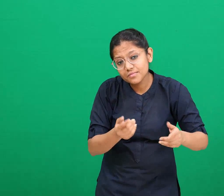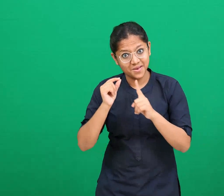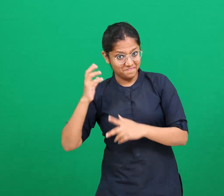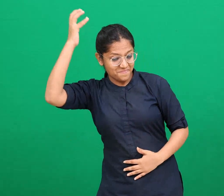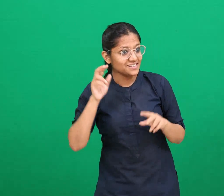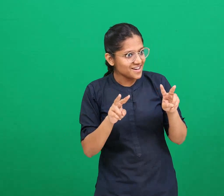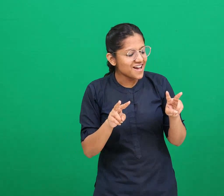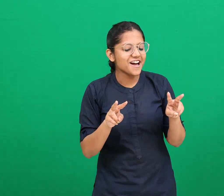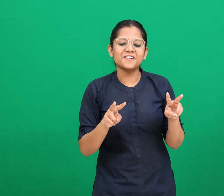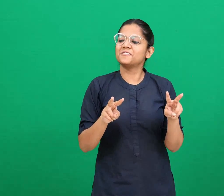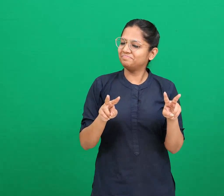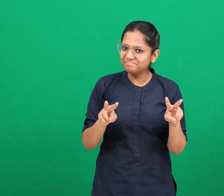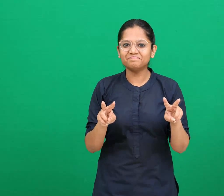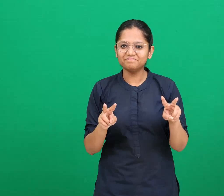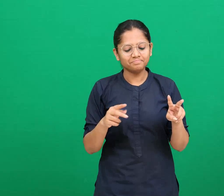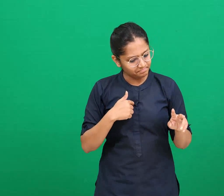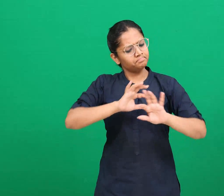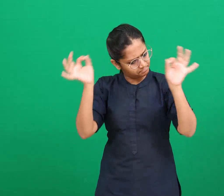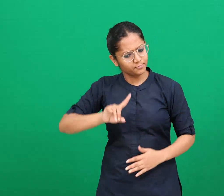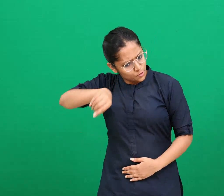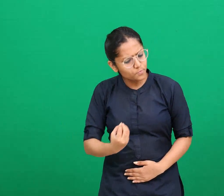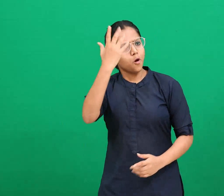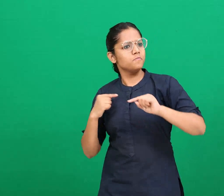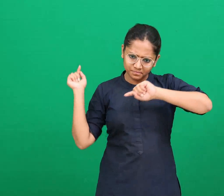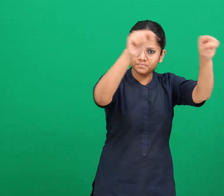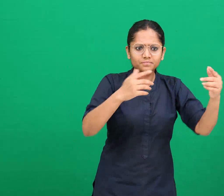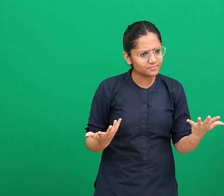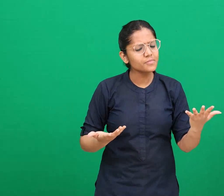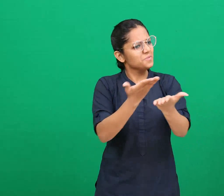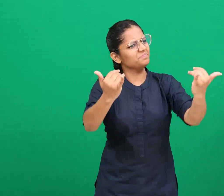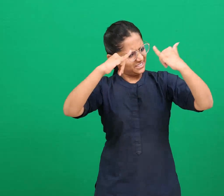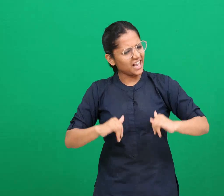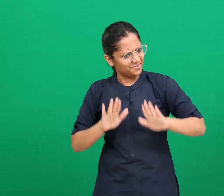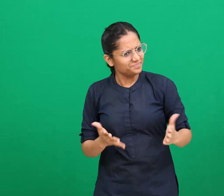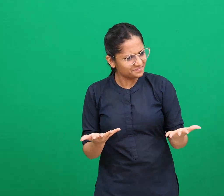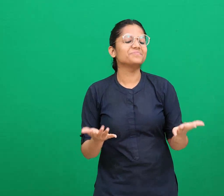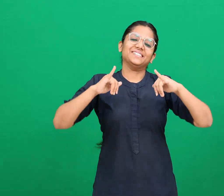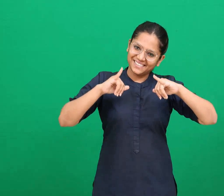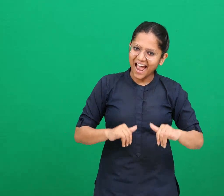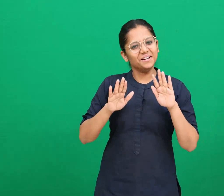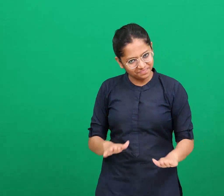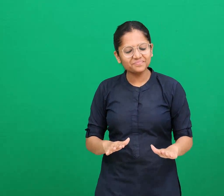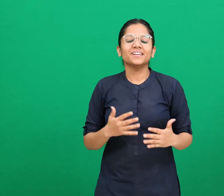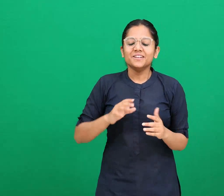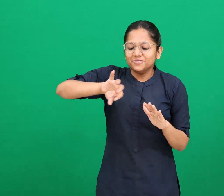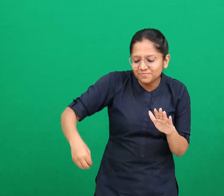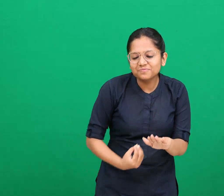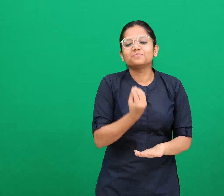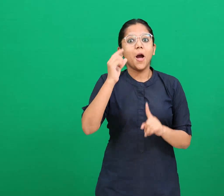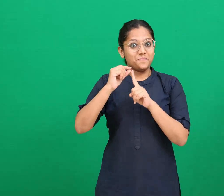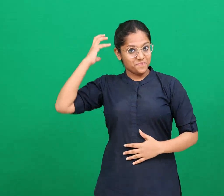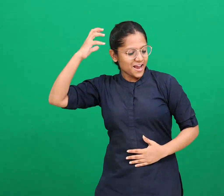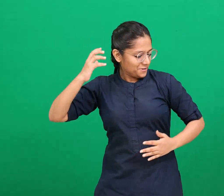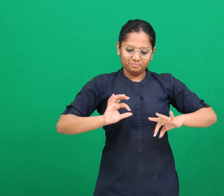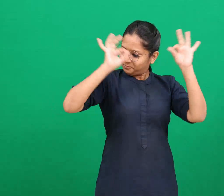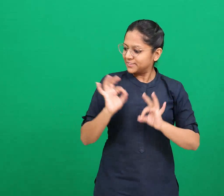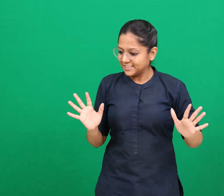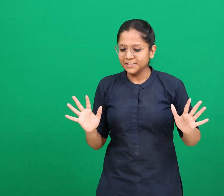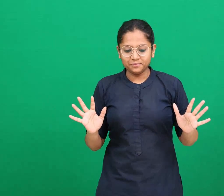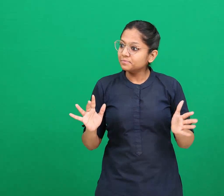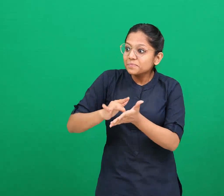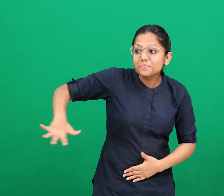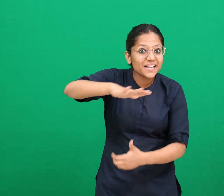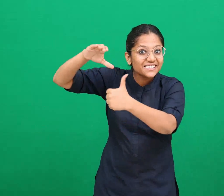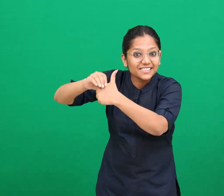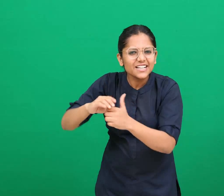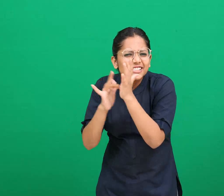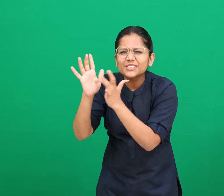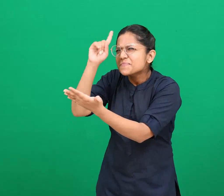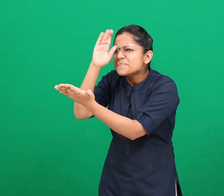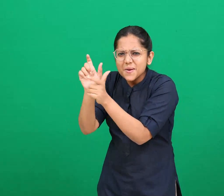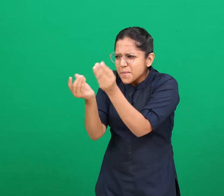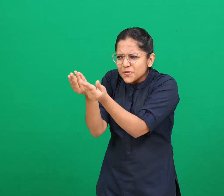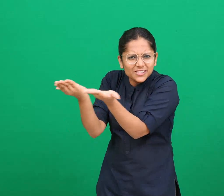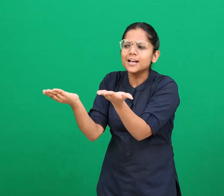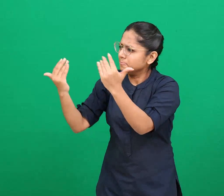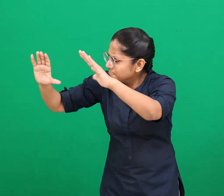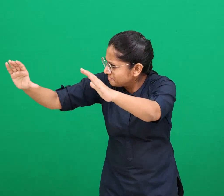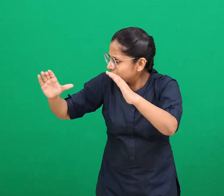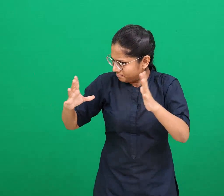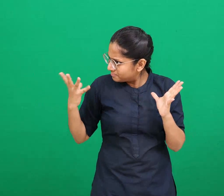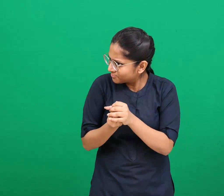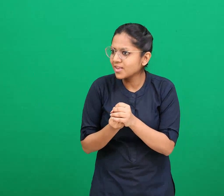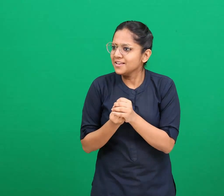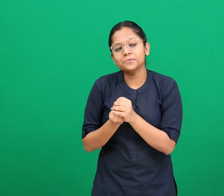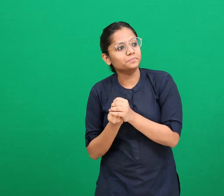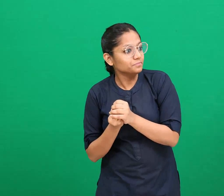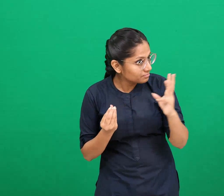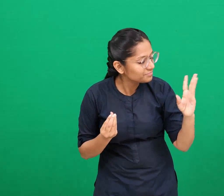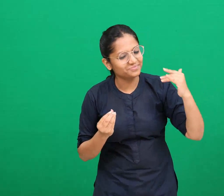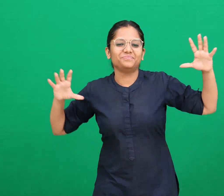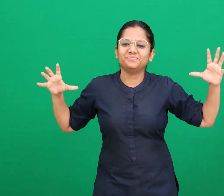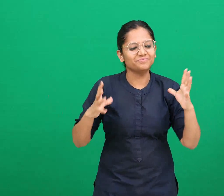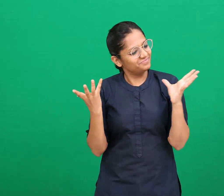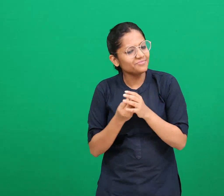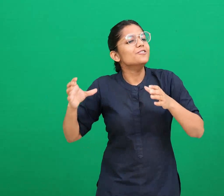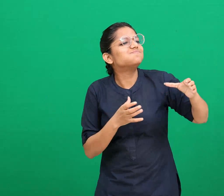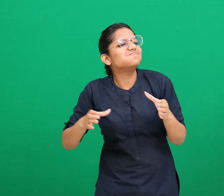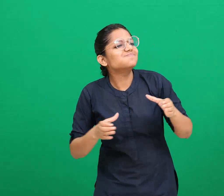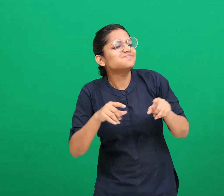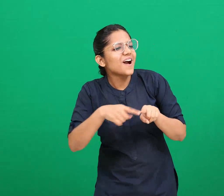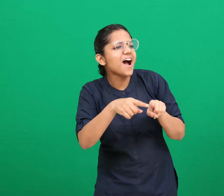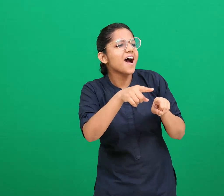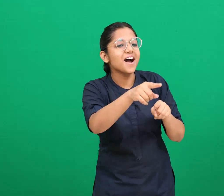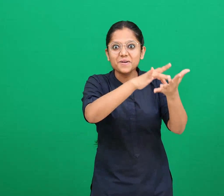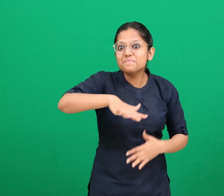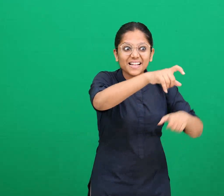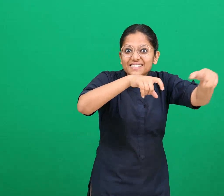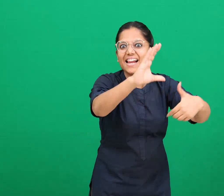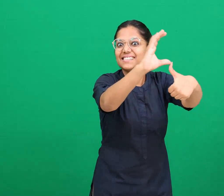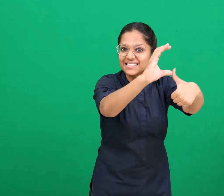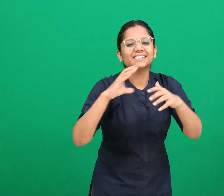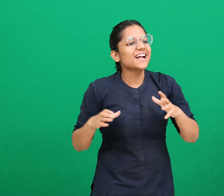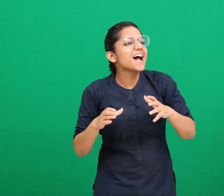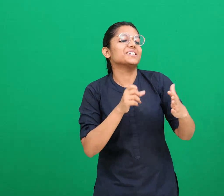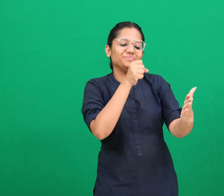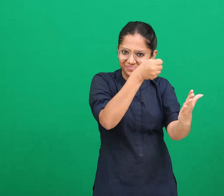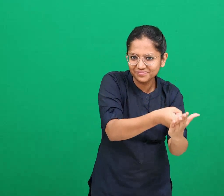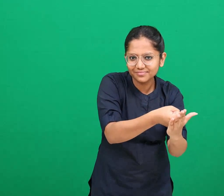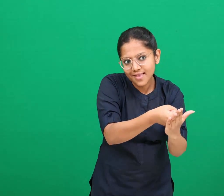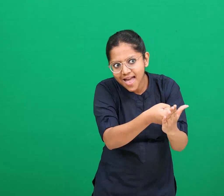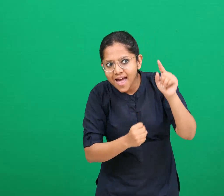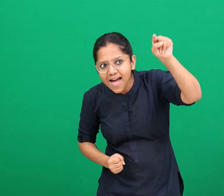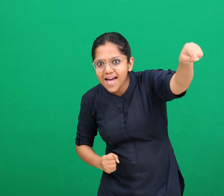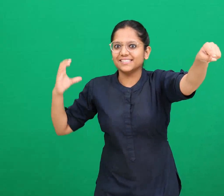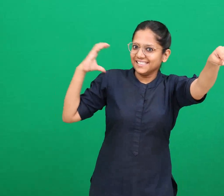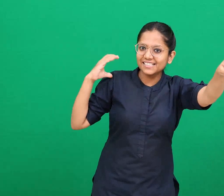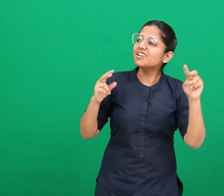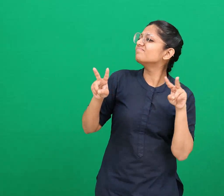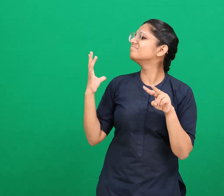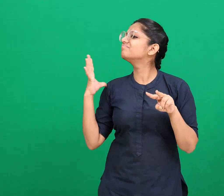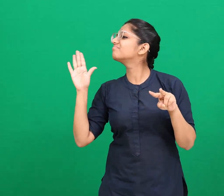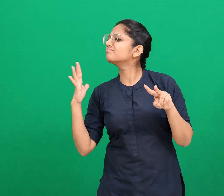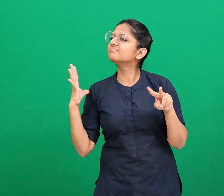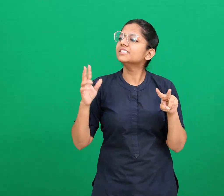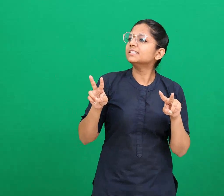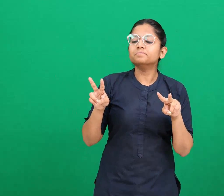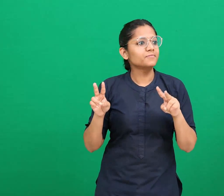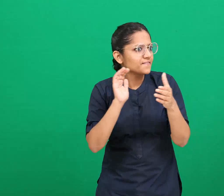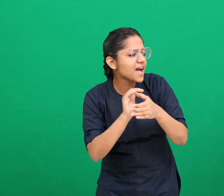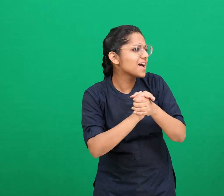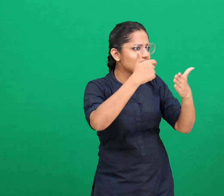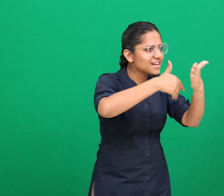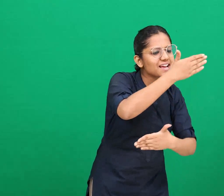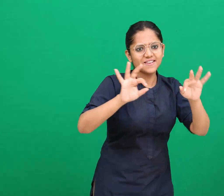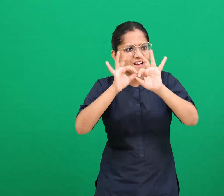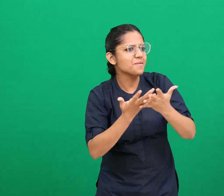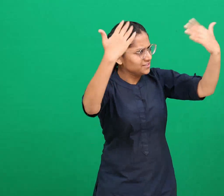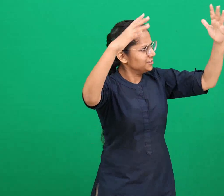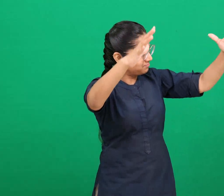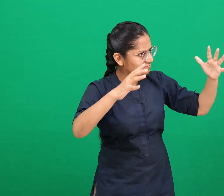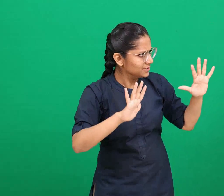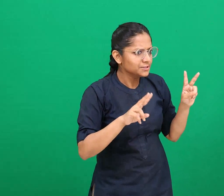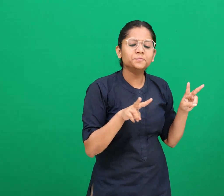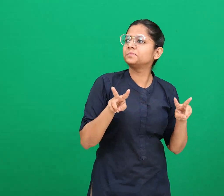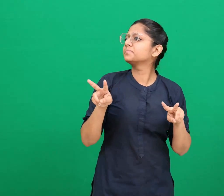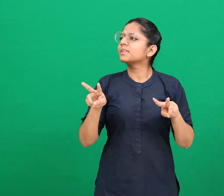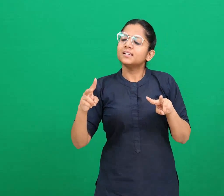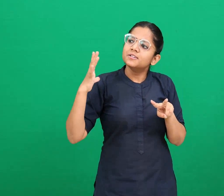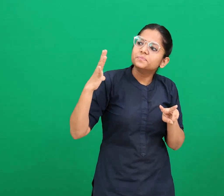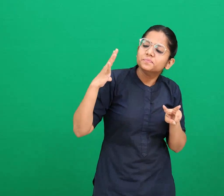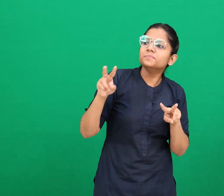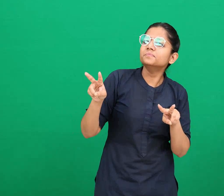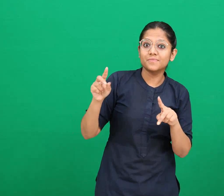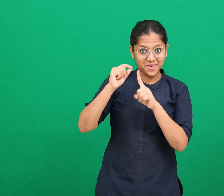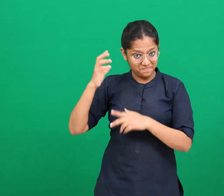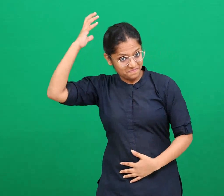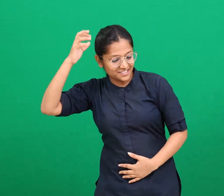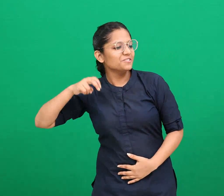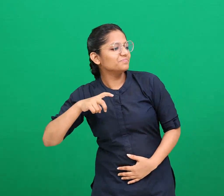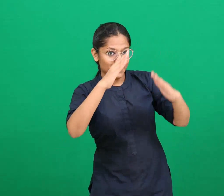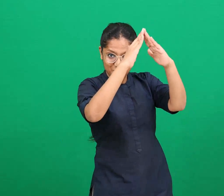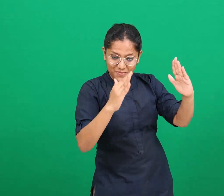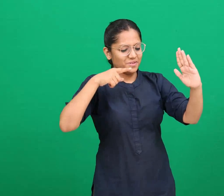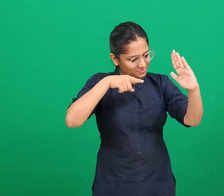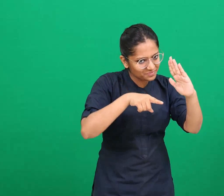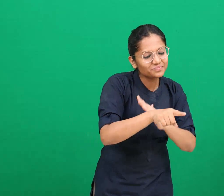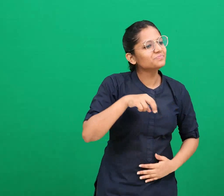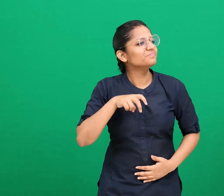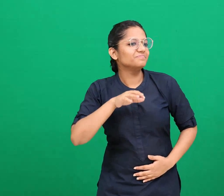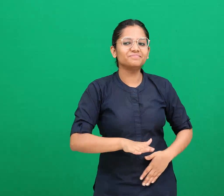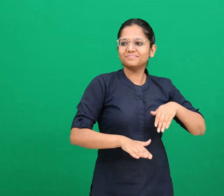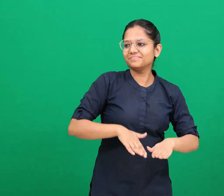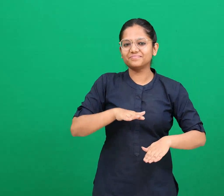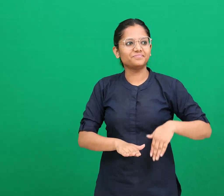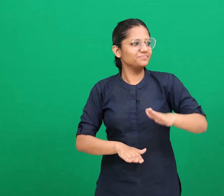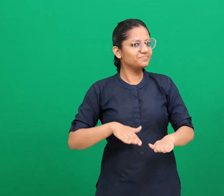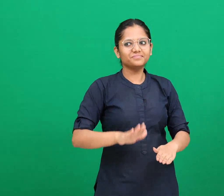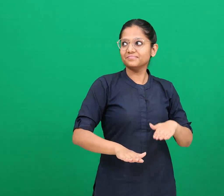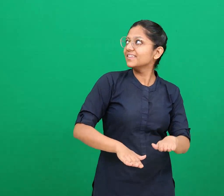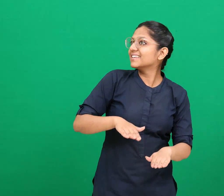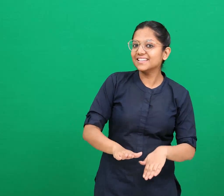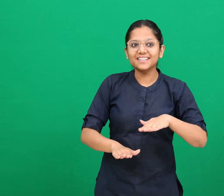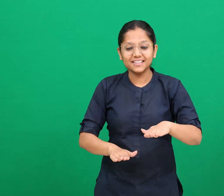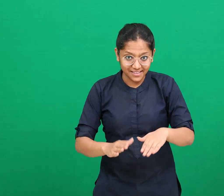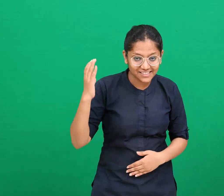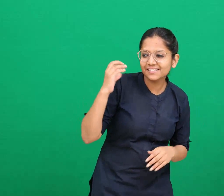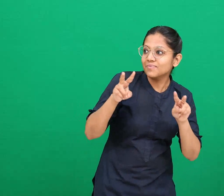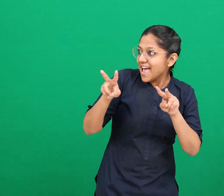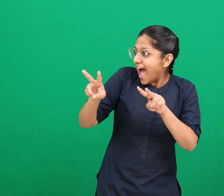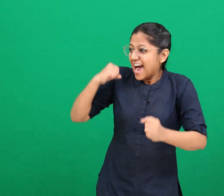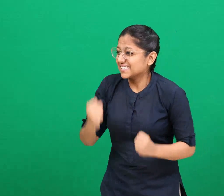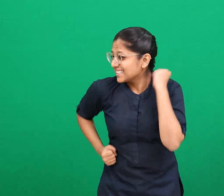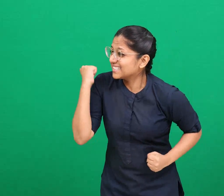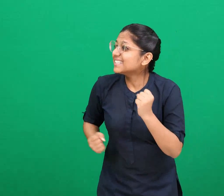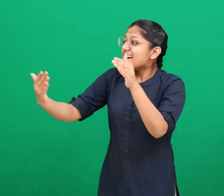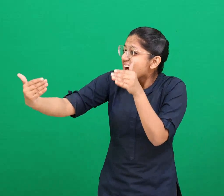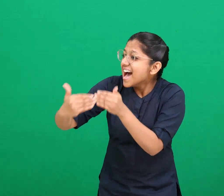And the next day he got ready and went with them, accompanied by some of the brothers from Joppa. The following day he arrived in Caesarea, where Cornelius was expecting them and had called together his relatives and close friends.